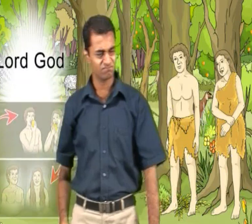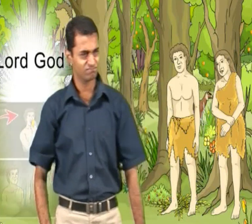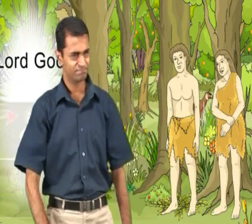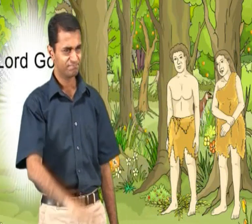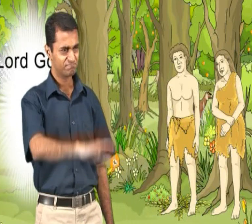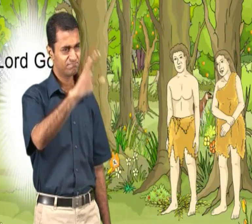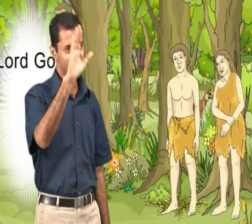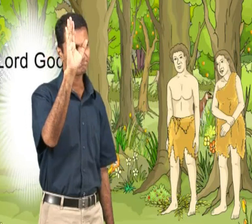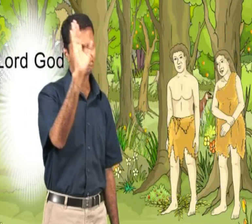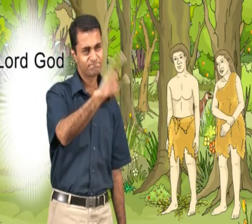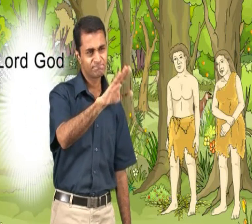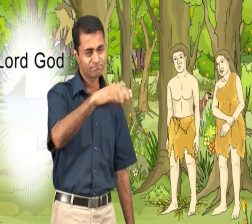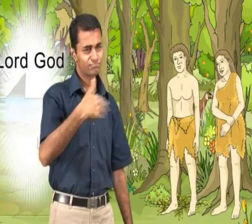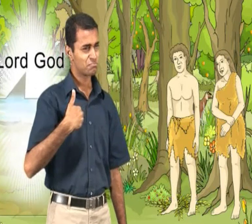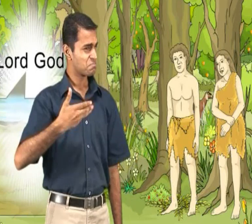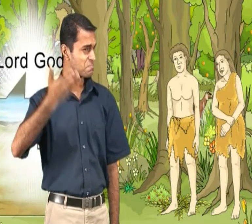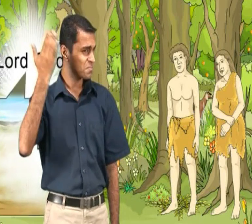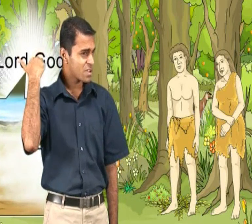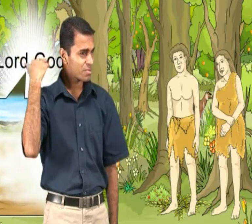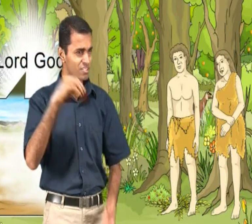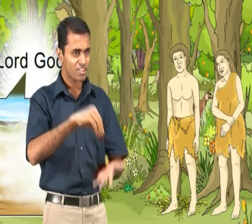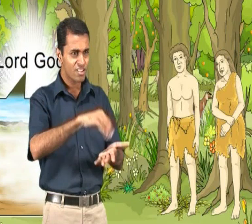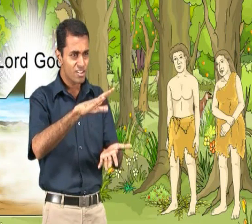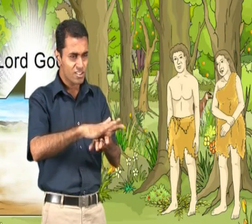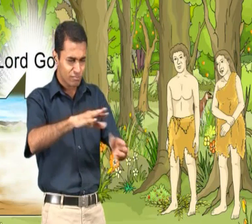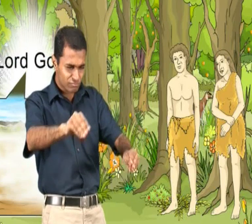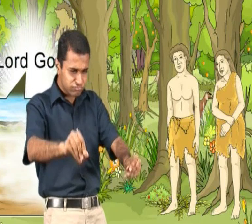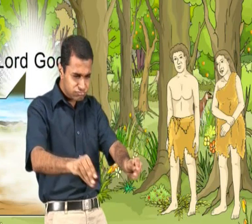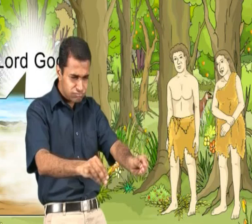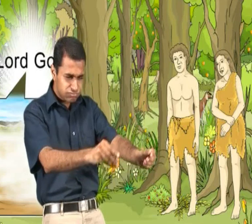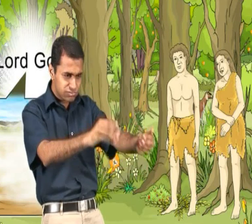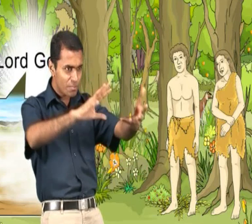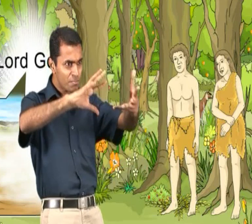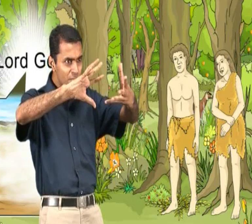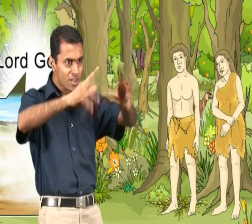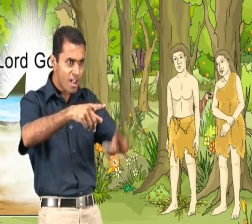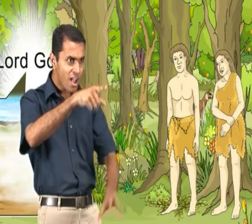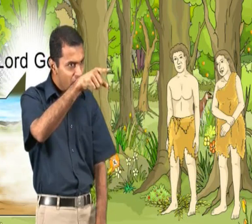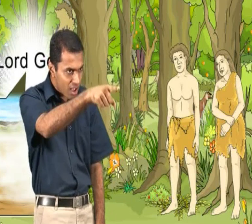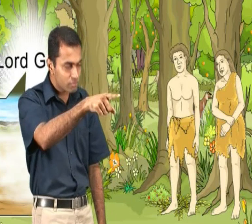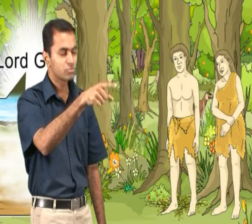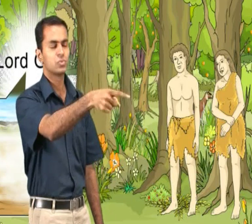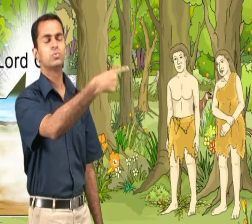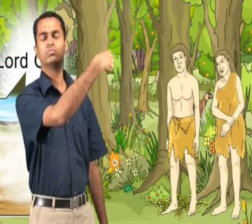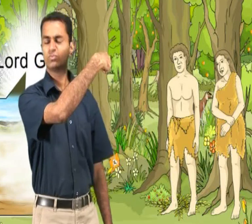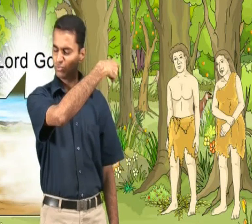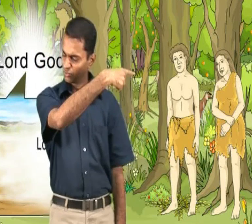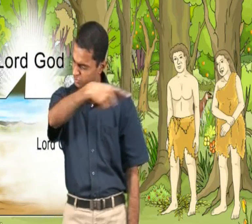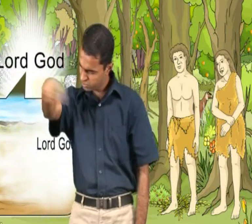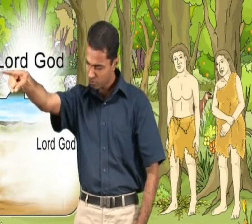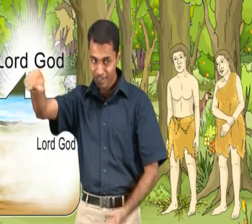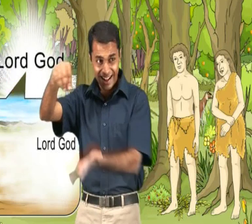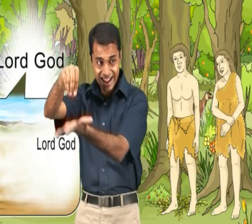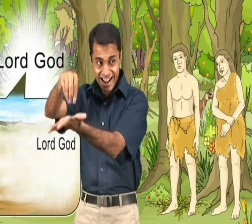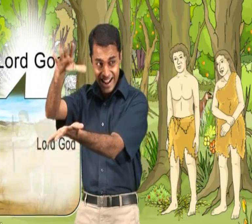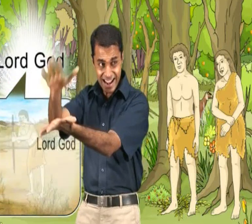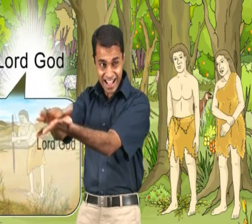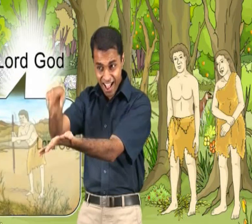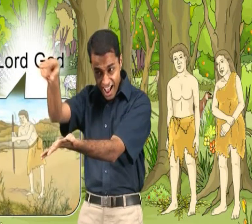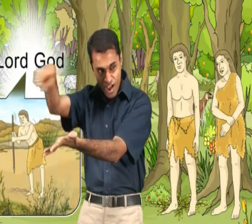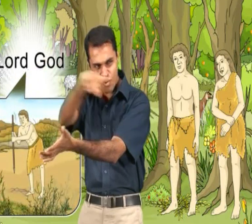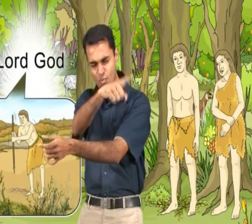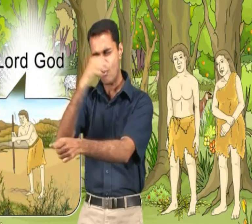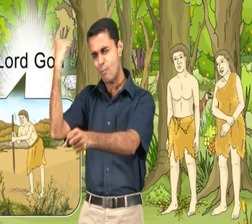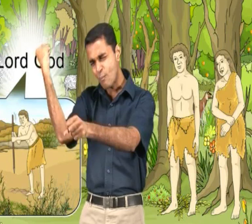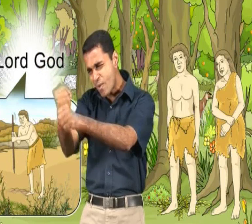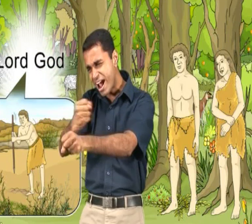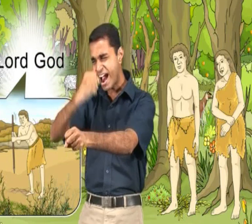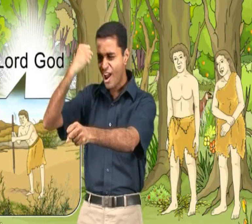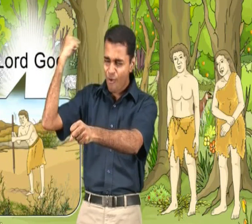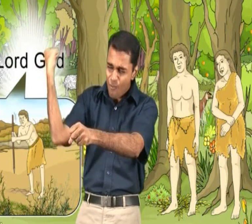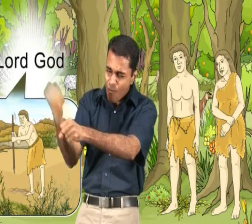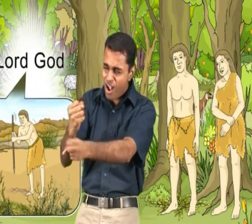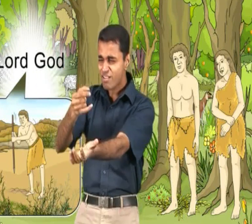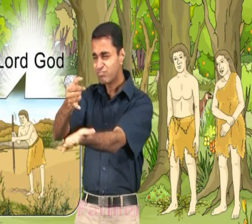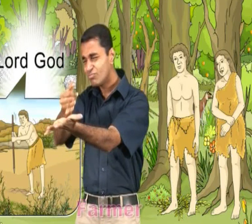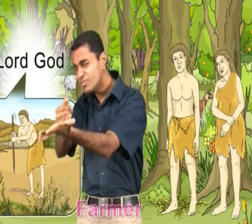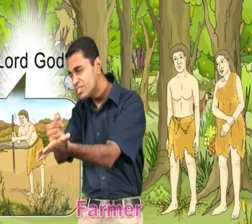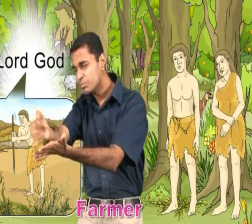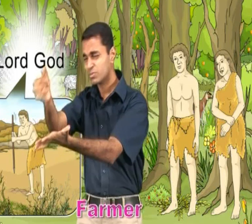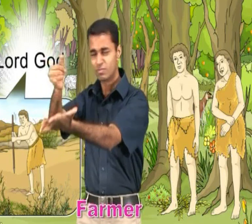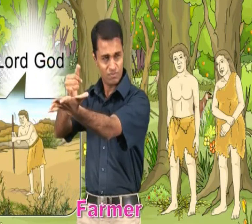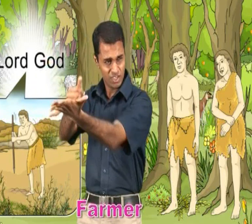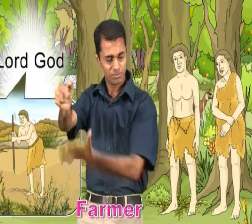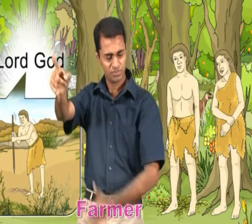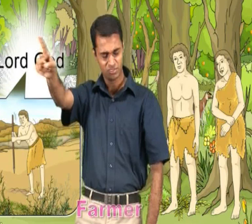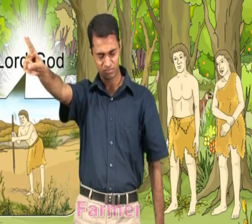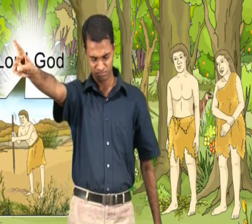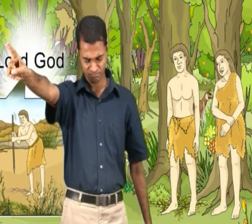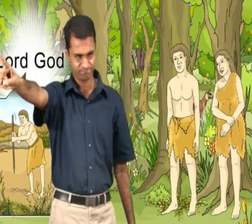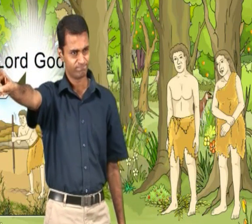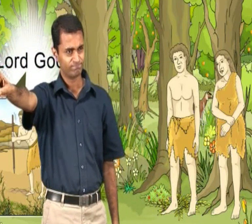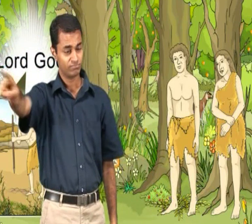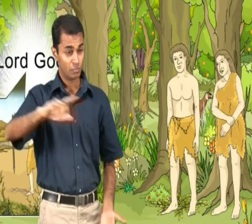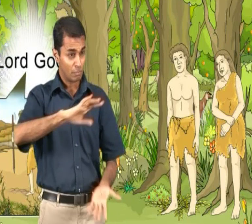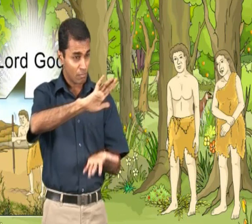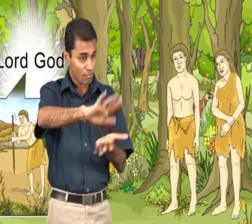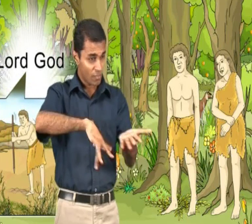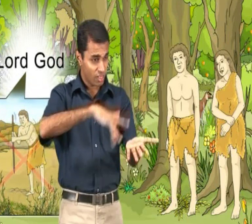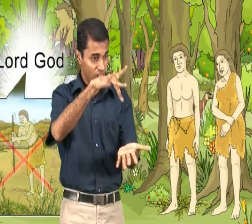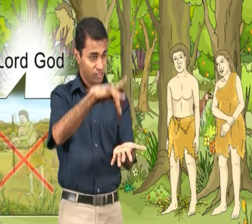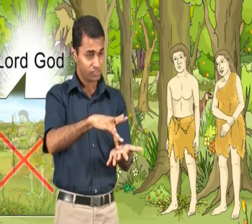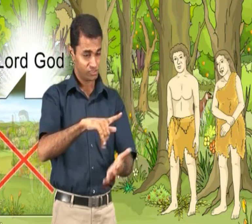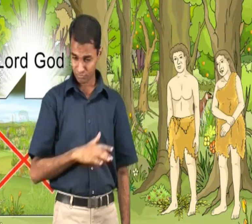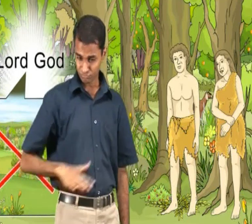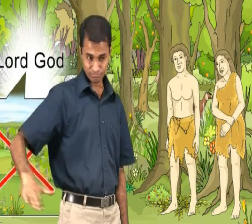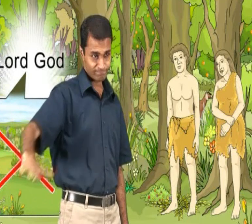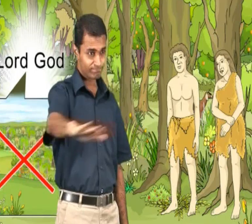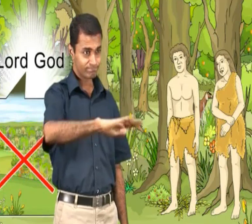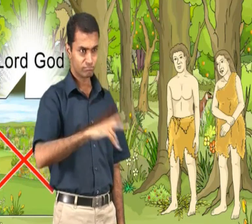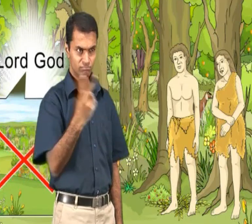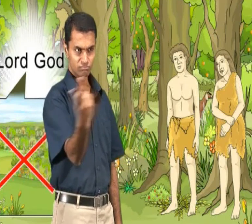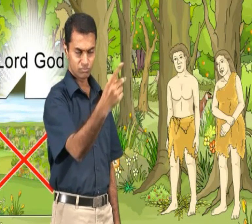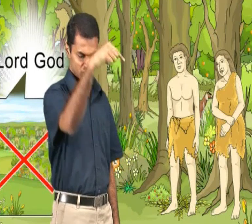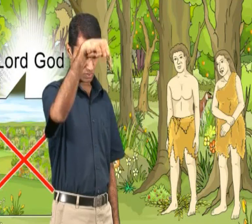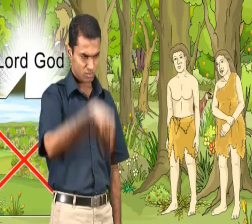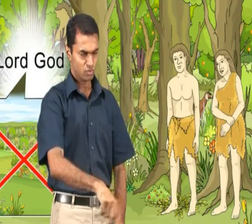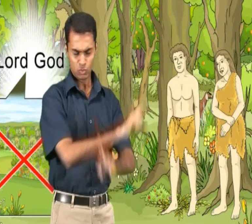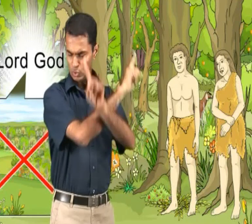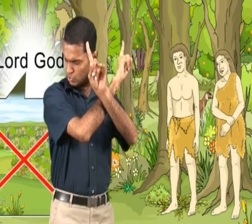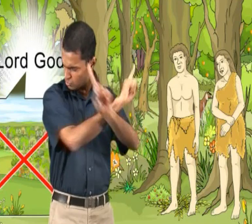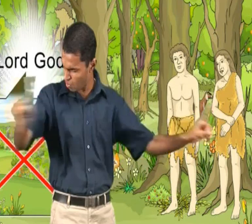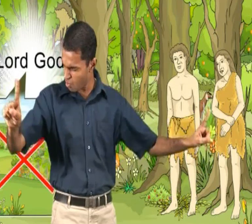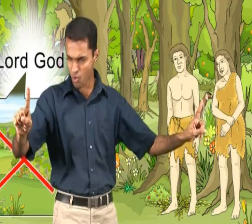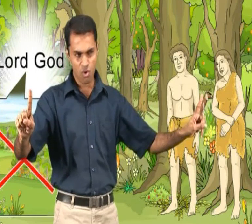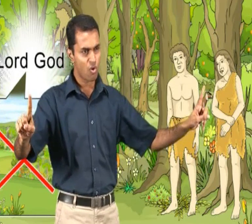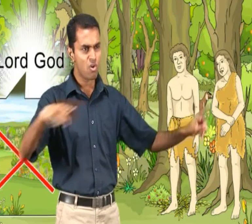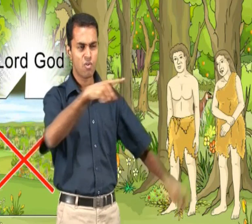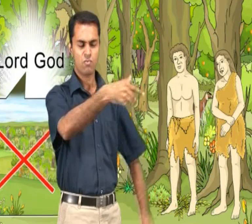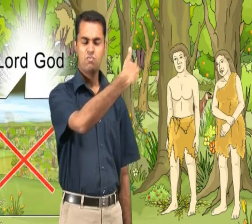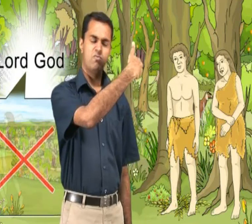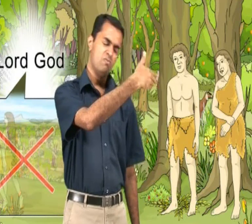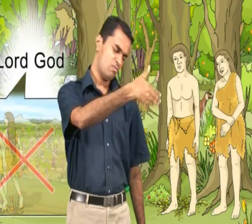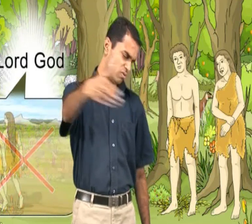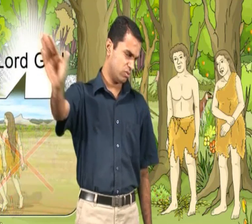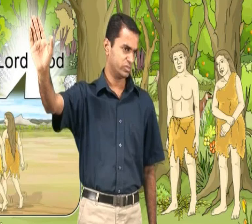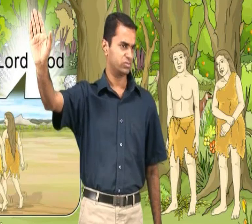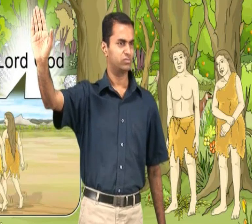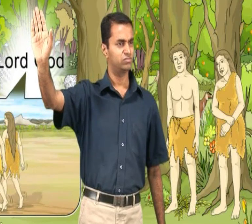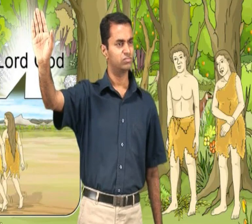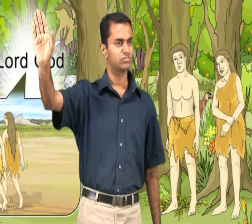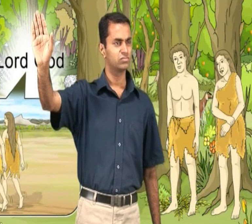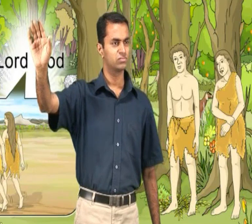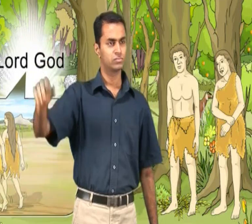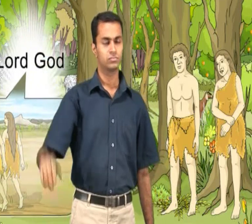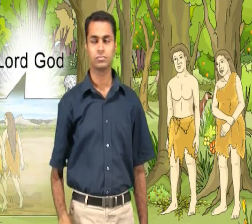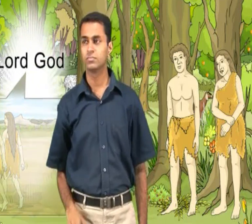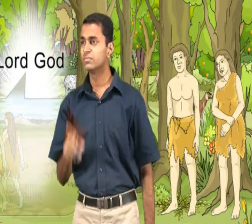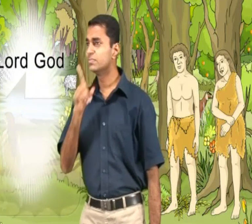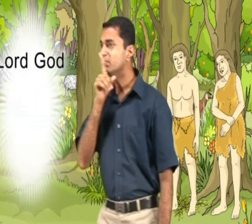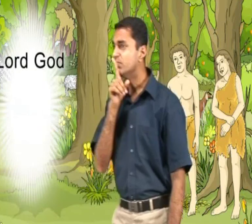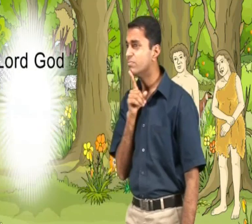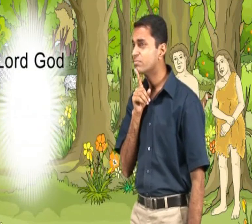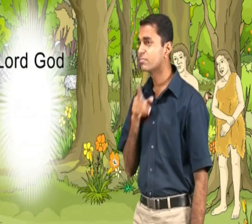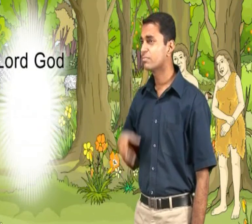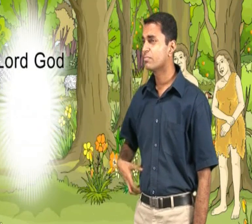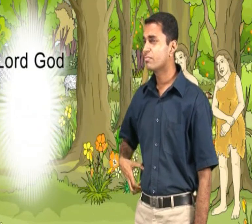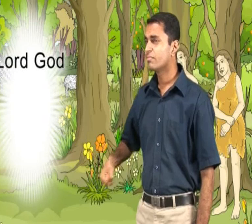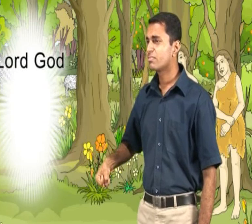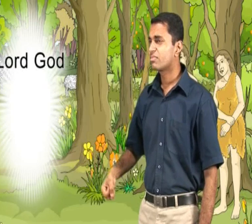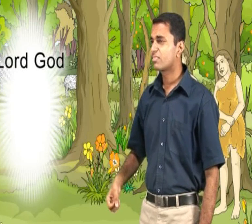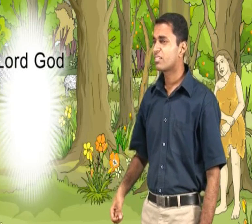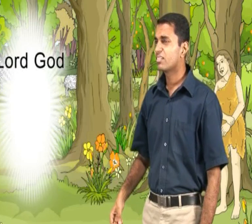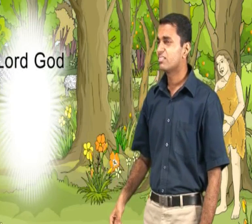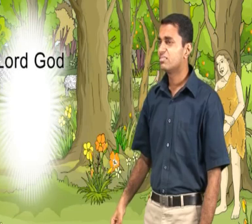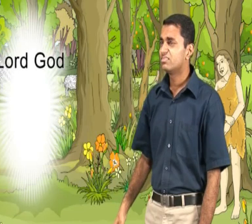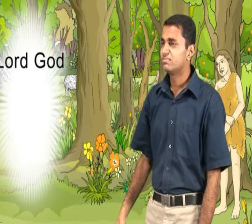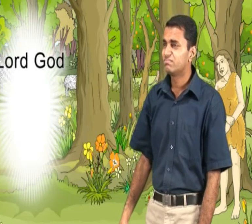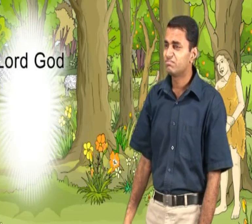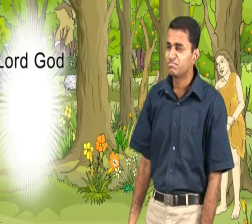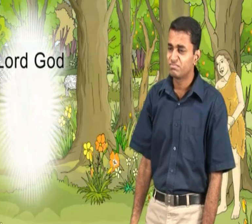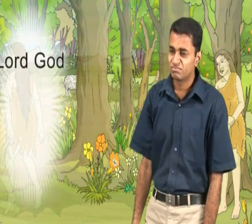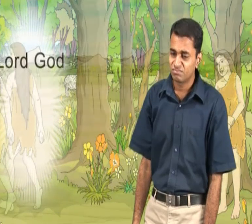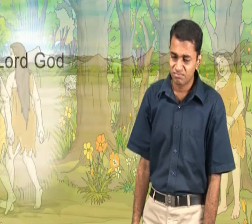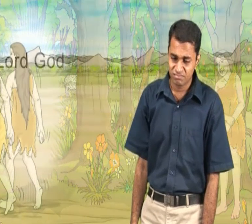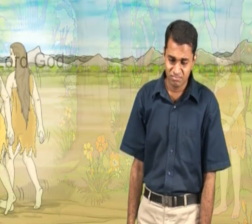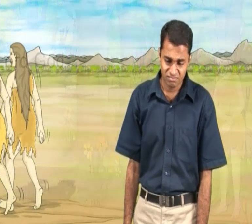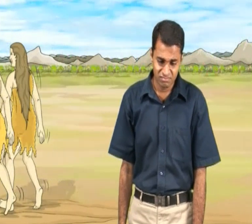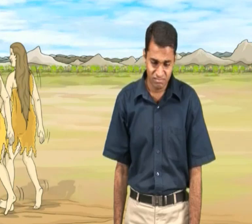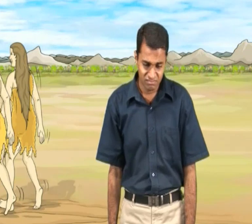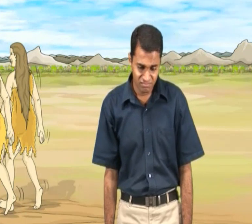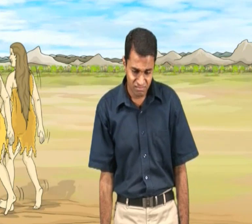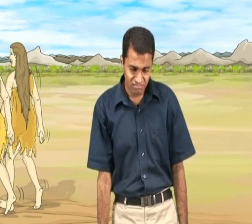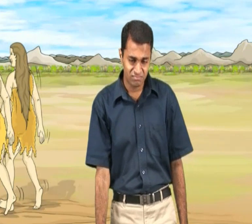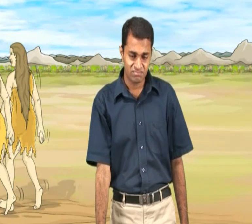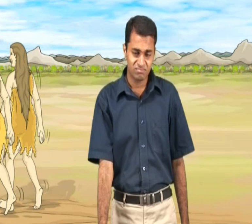Therefore the LORD God banished him from the Garden of Eden to work the ground from which he had been taken.